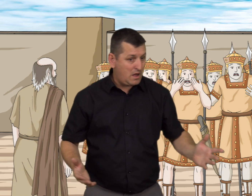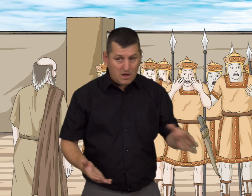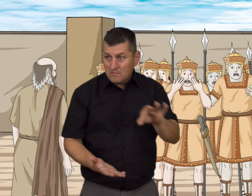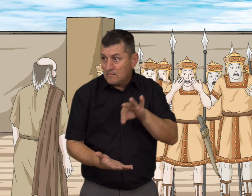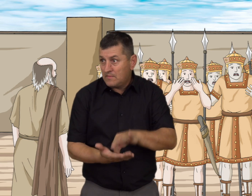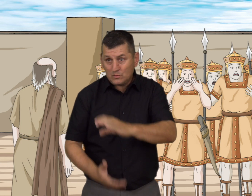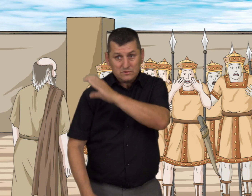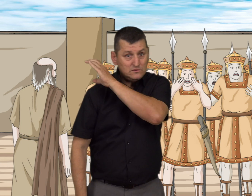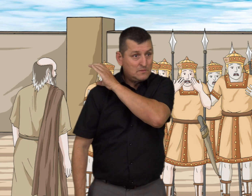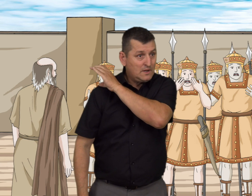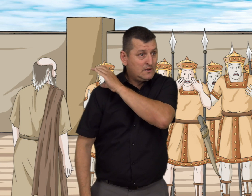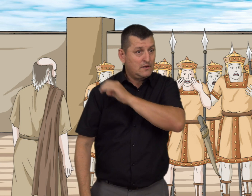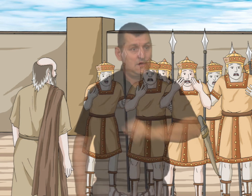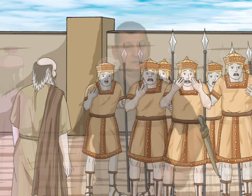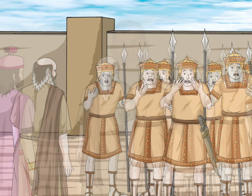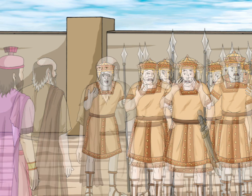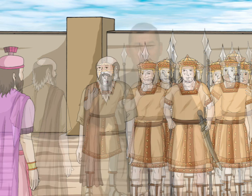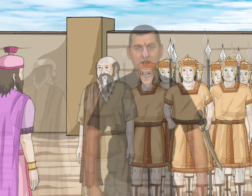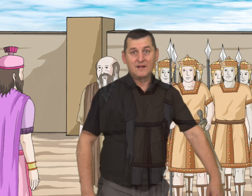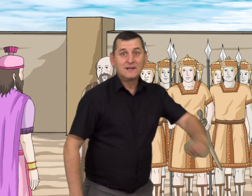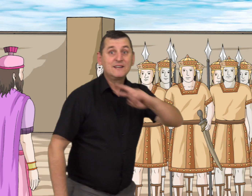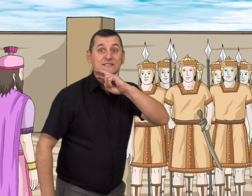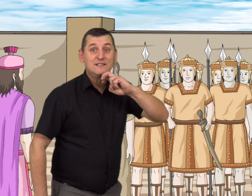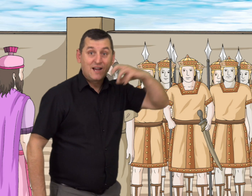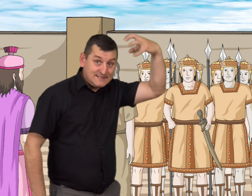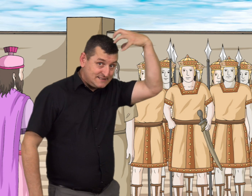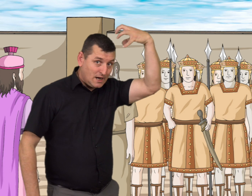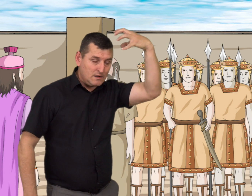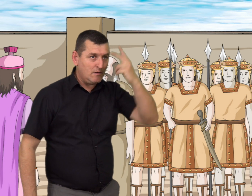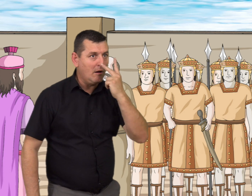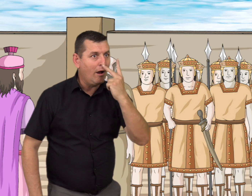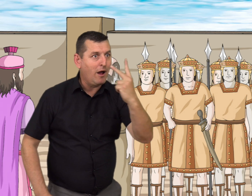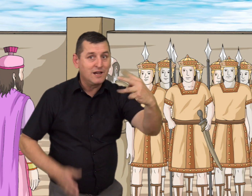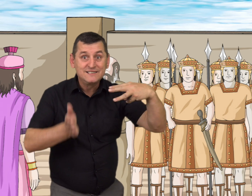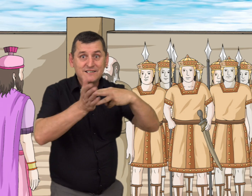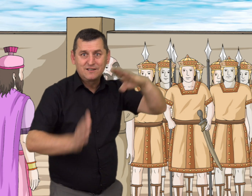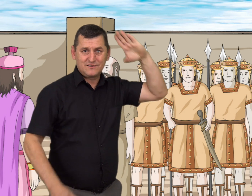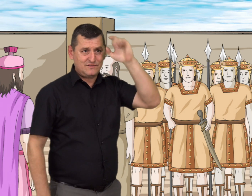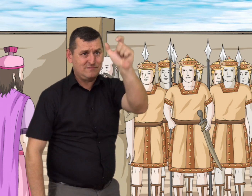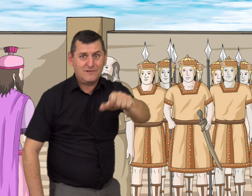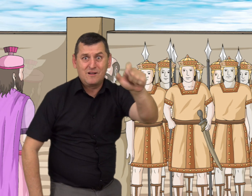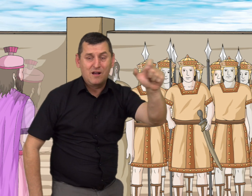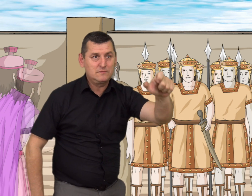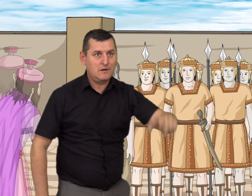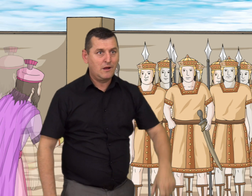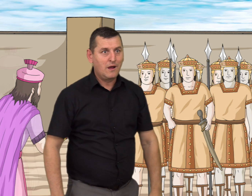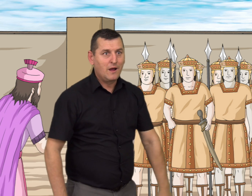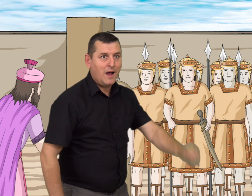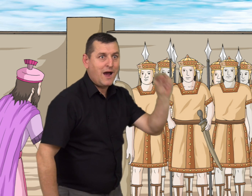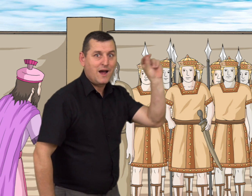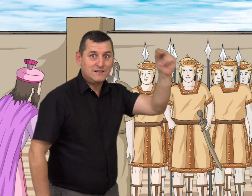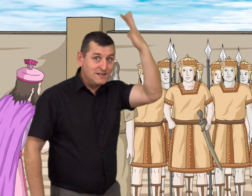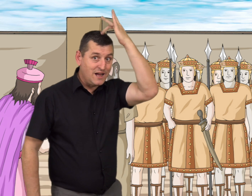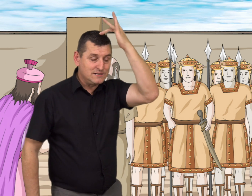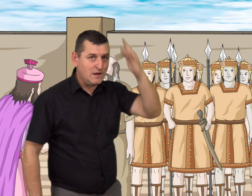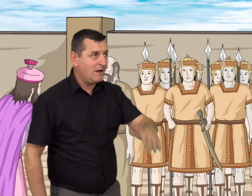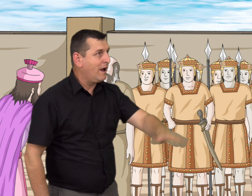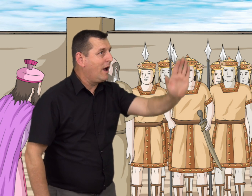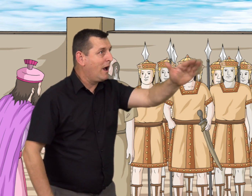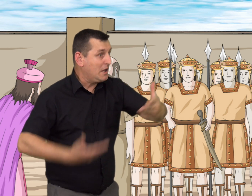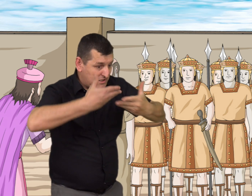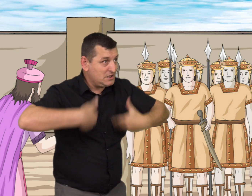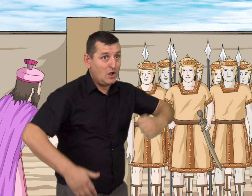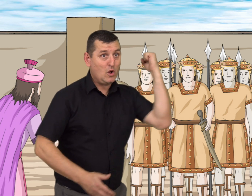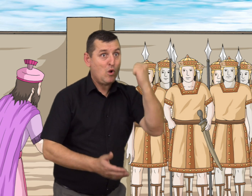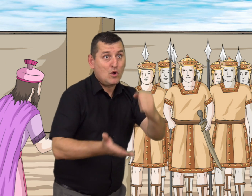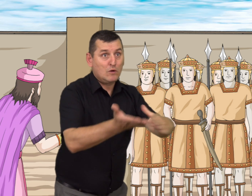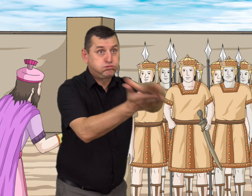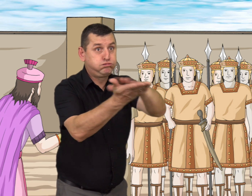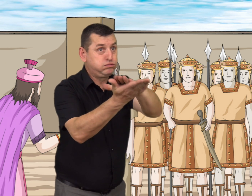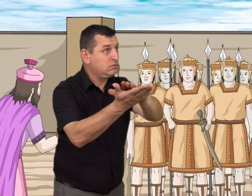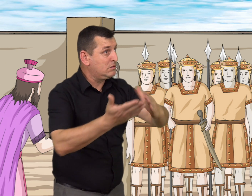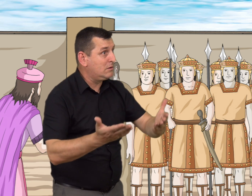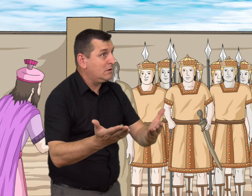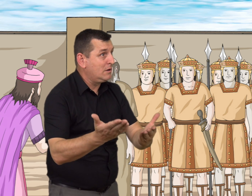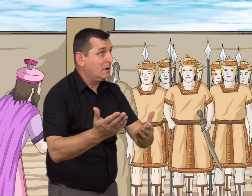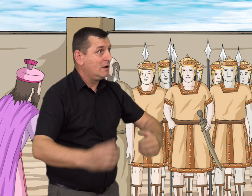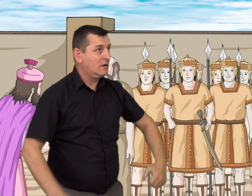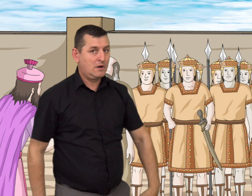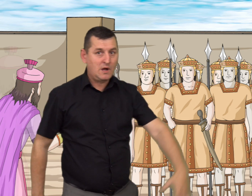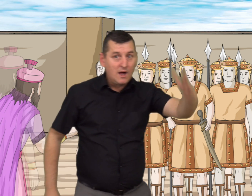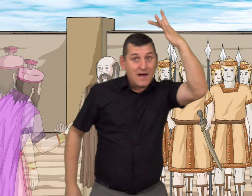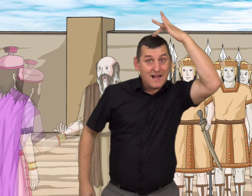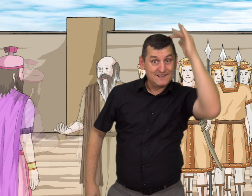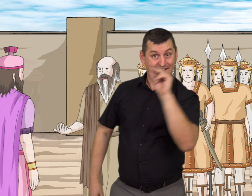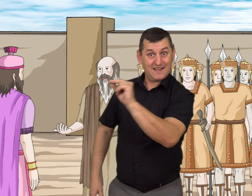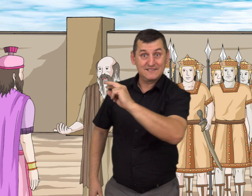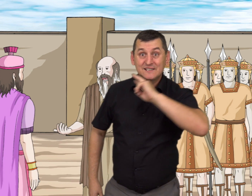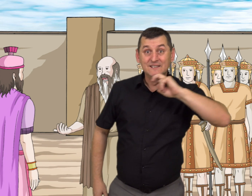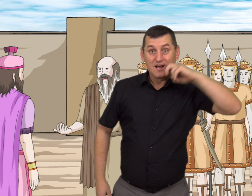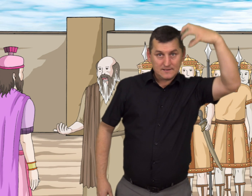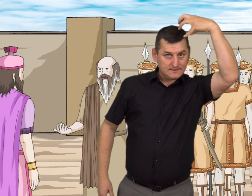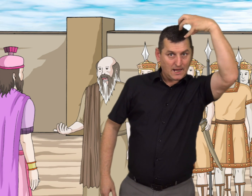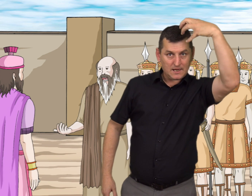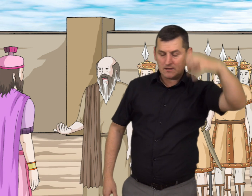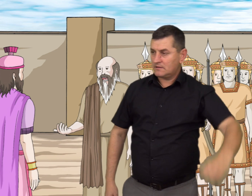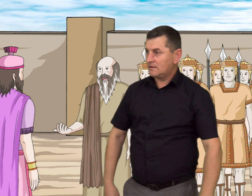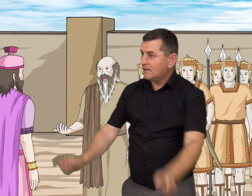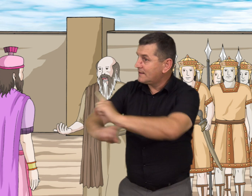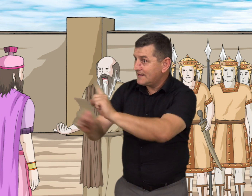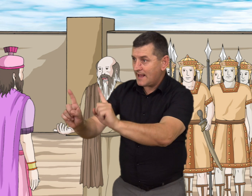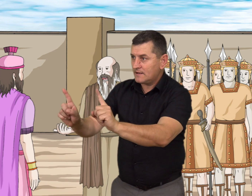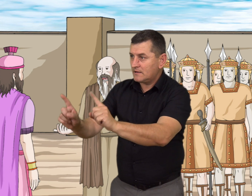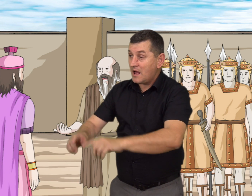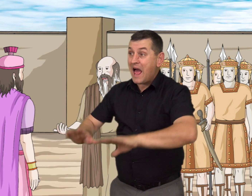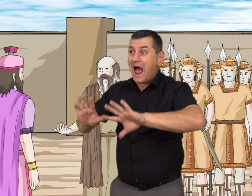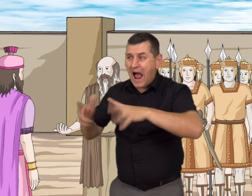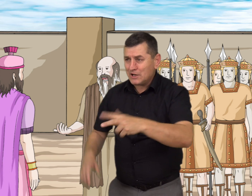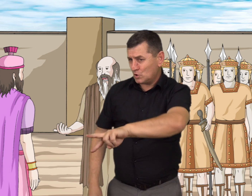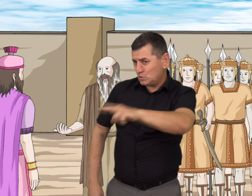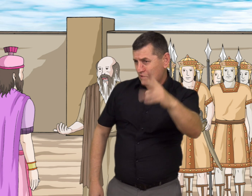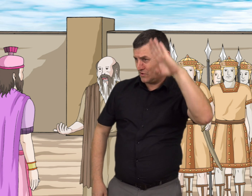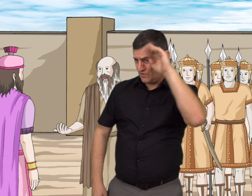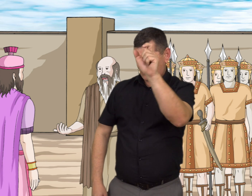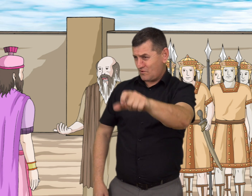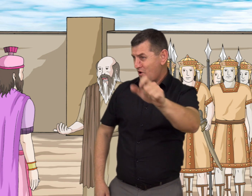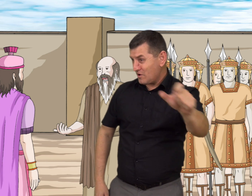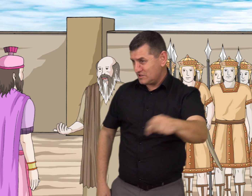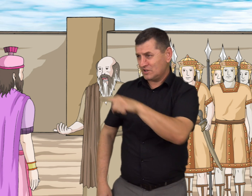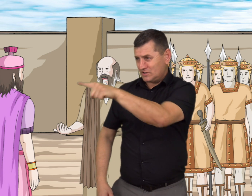And when the king of Israel saw them, he asked Elisha, “My father, shall I kill them? Shall I kill them?”